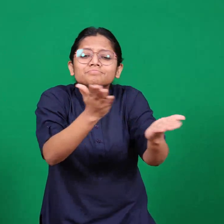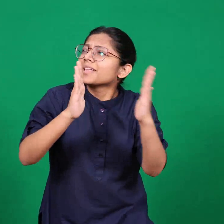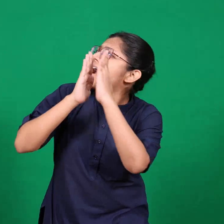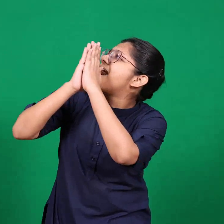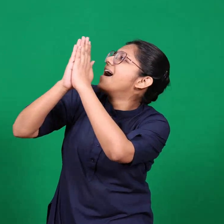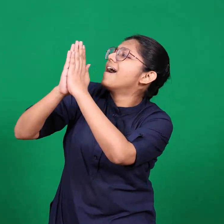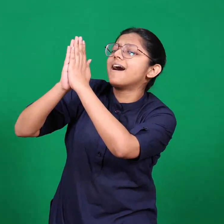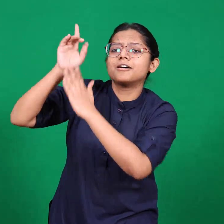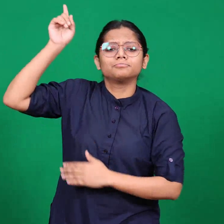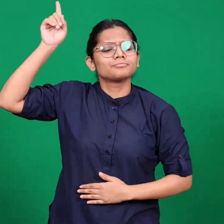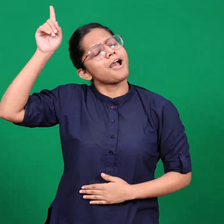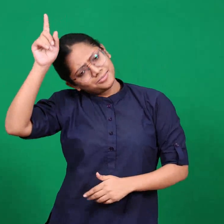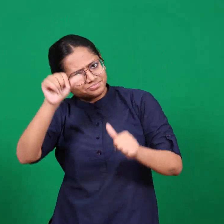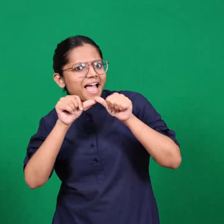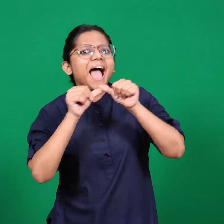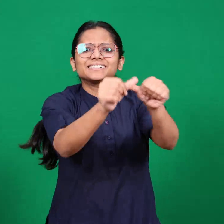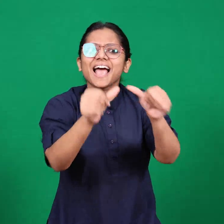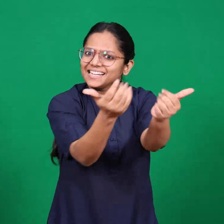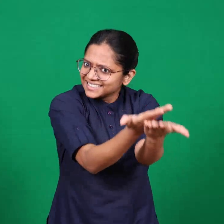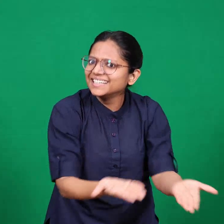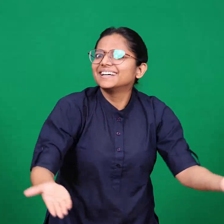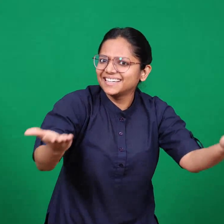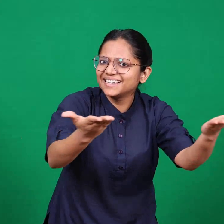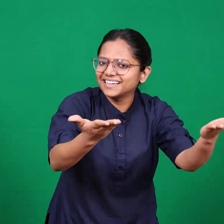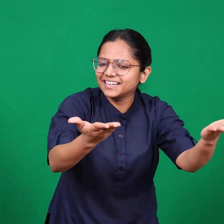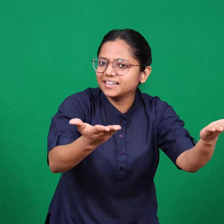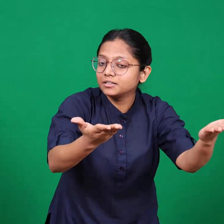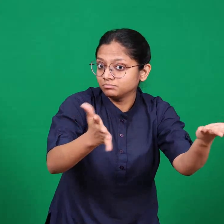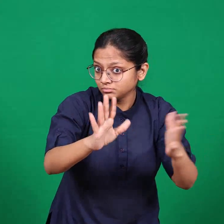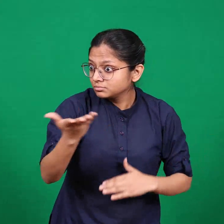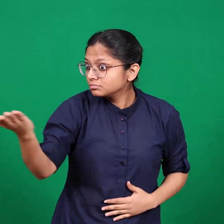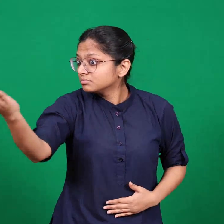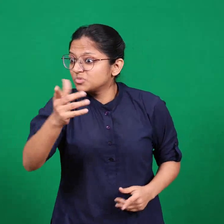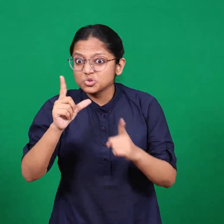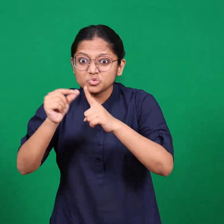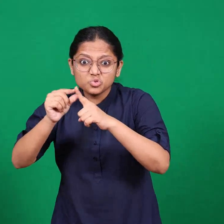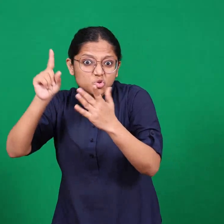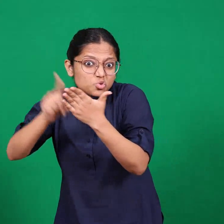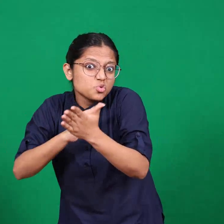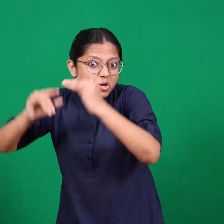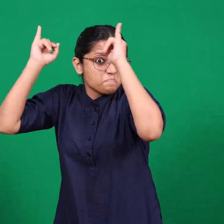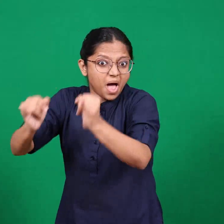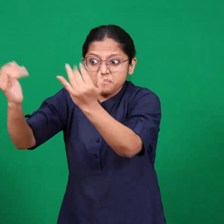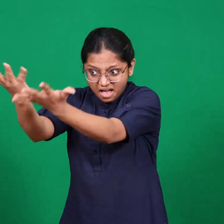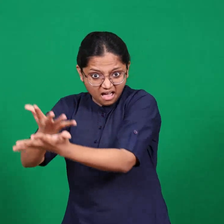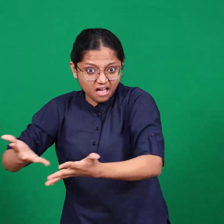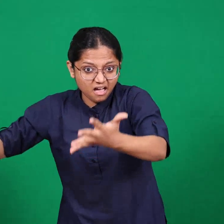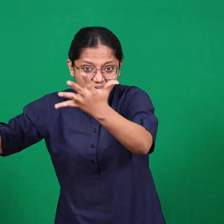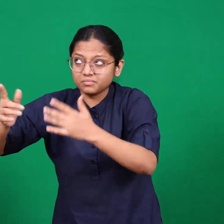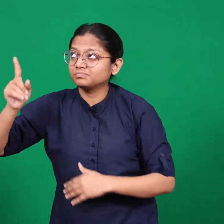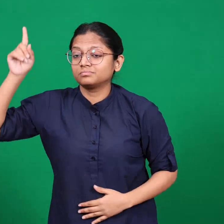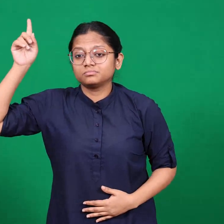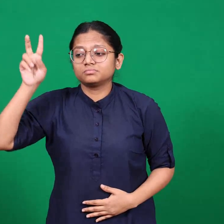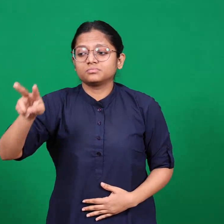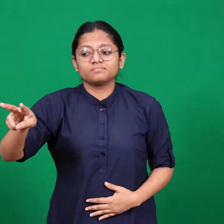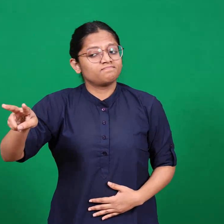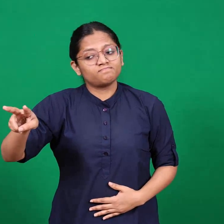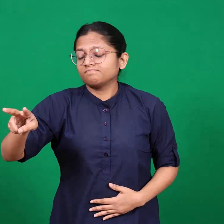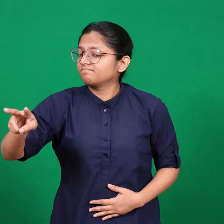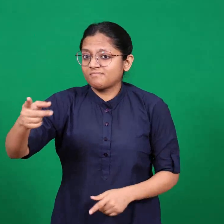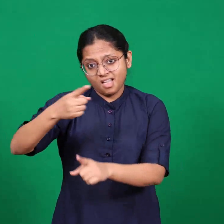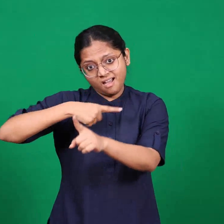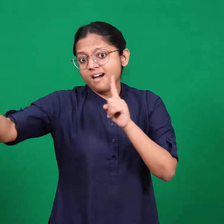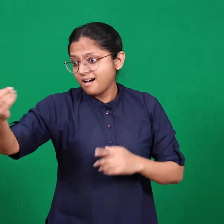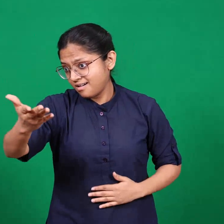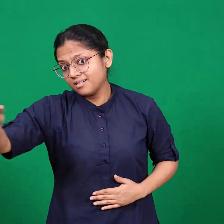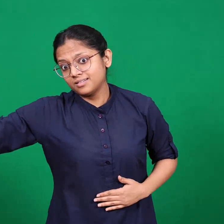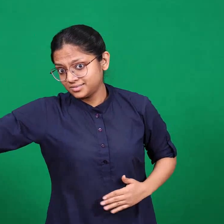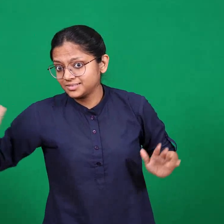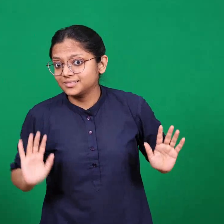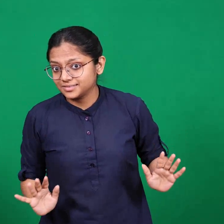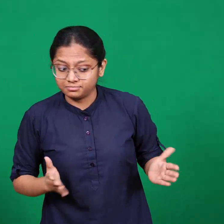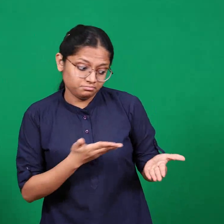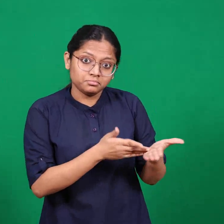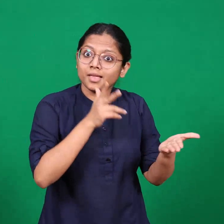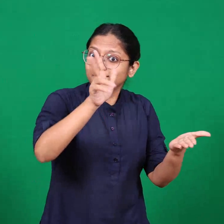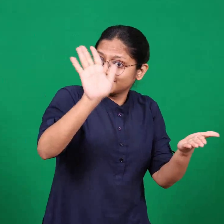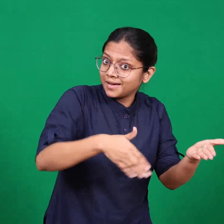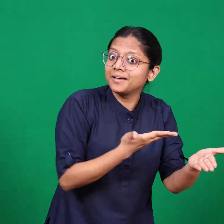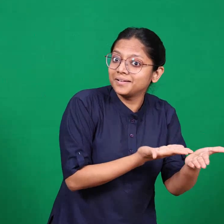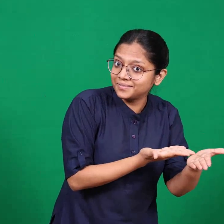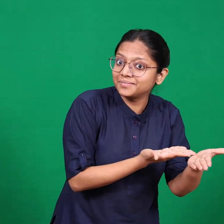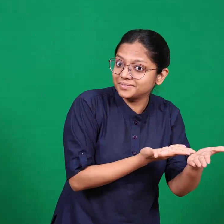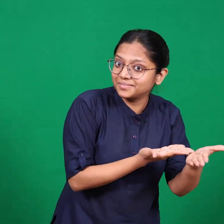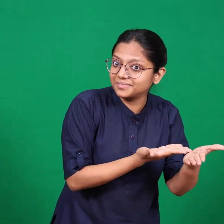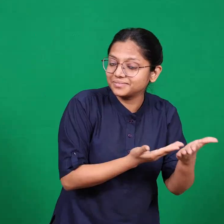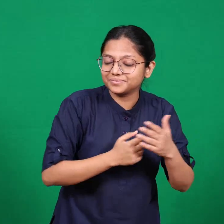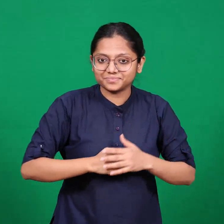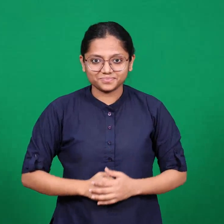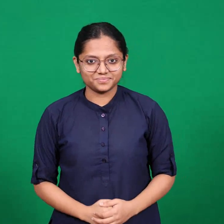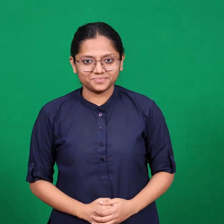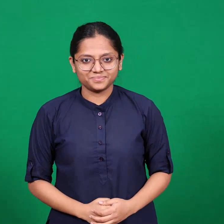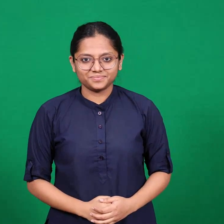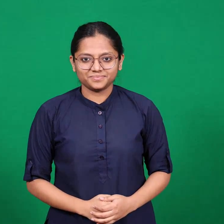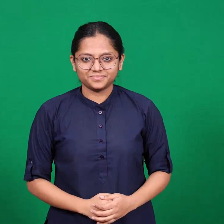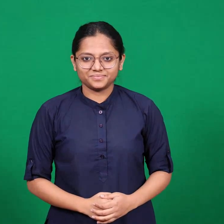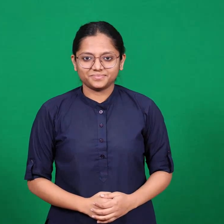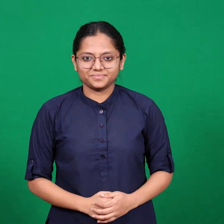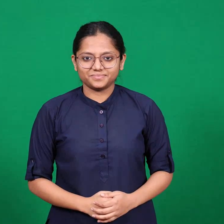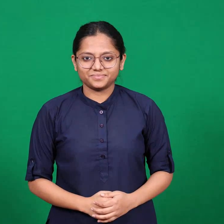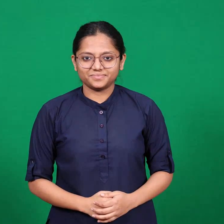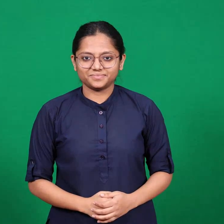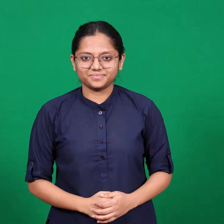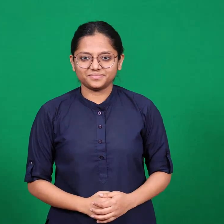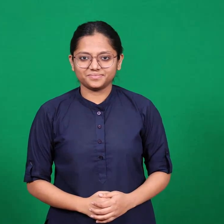But the face of the Lord is against those who do evil."